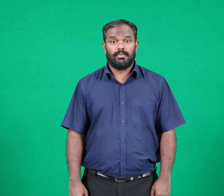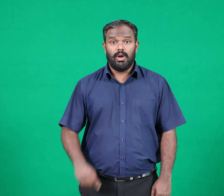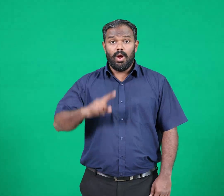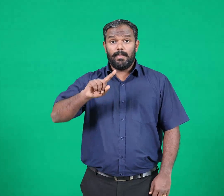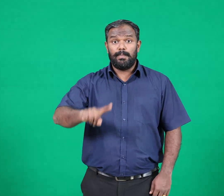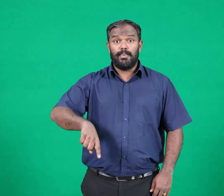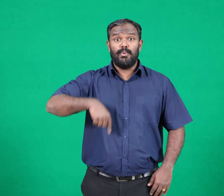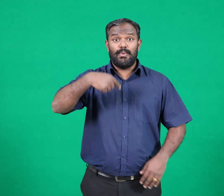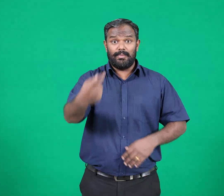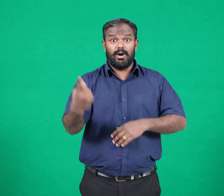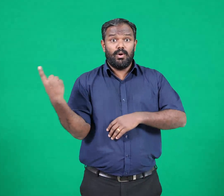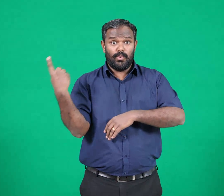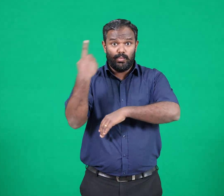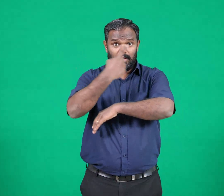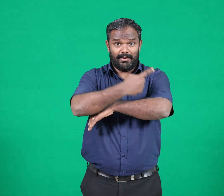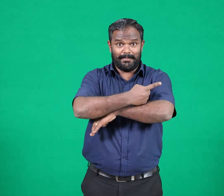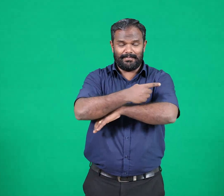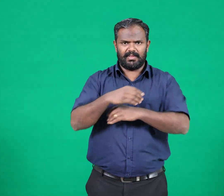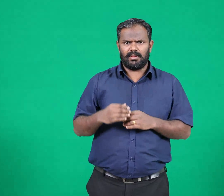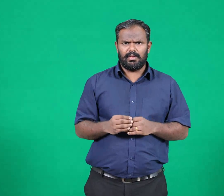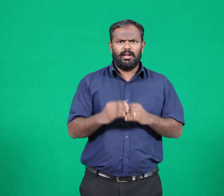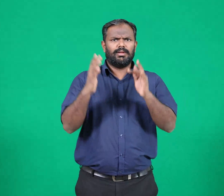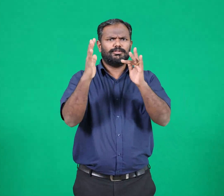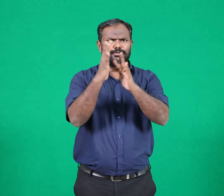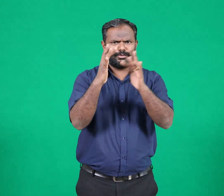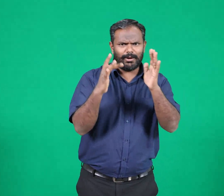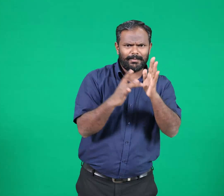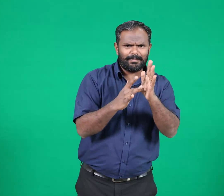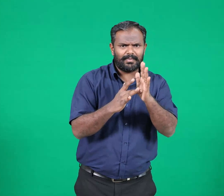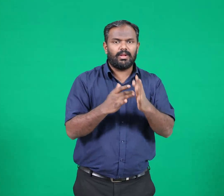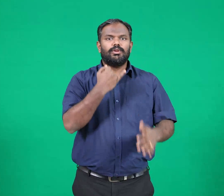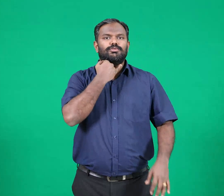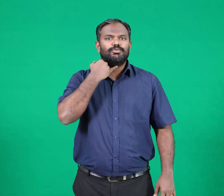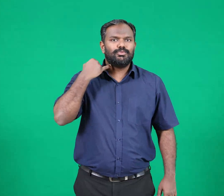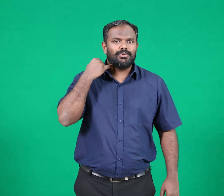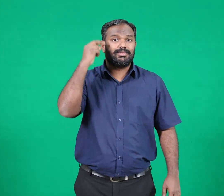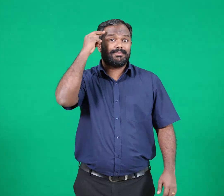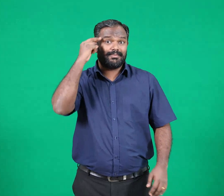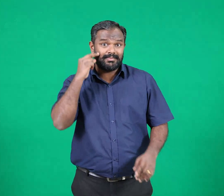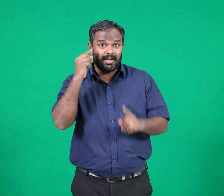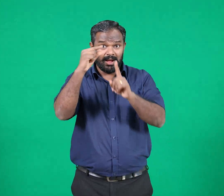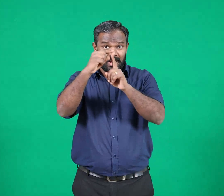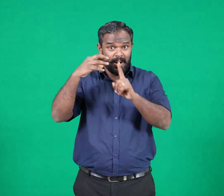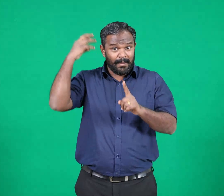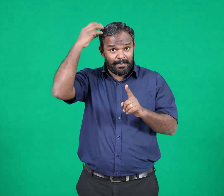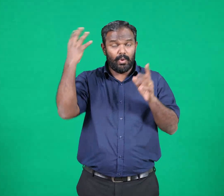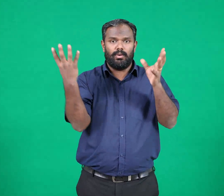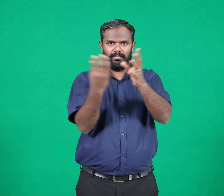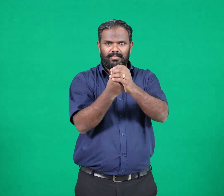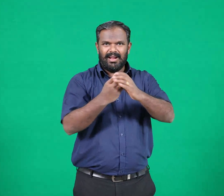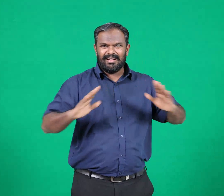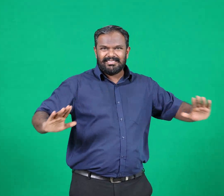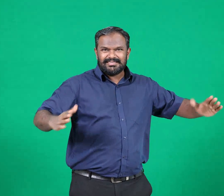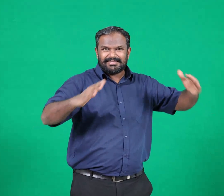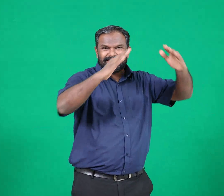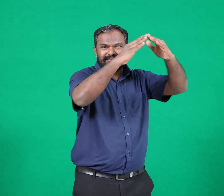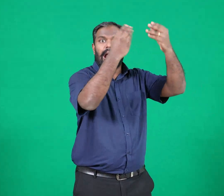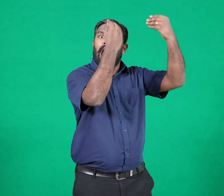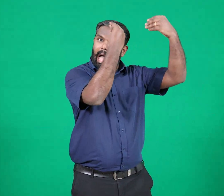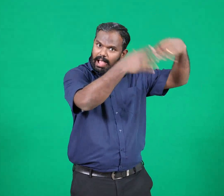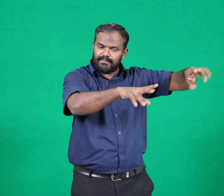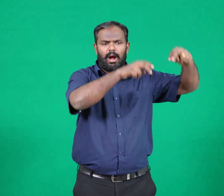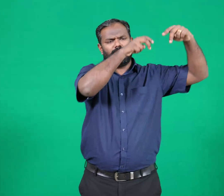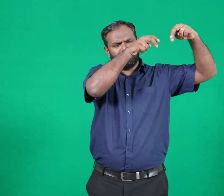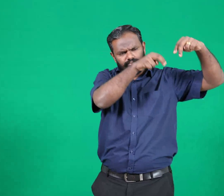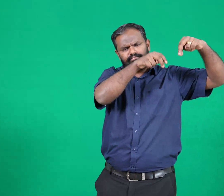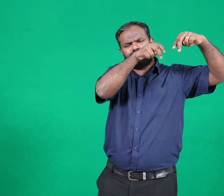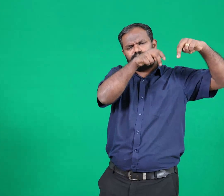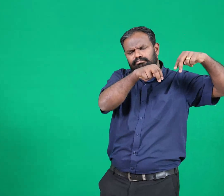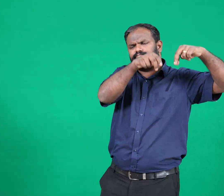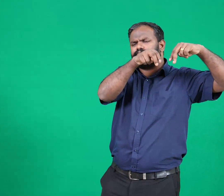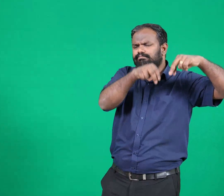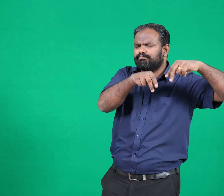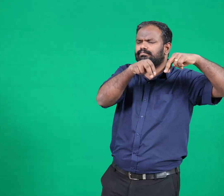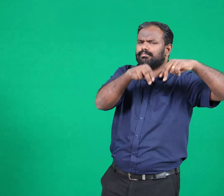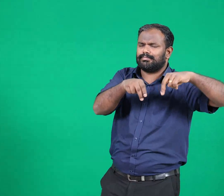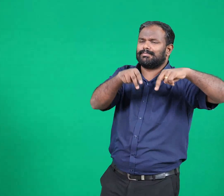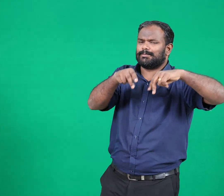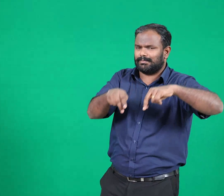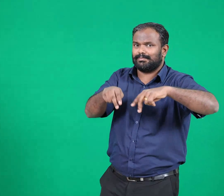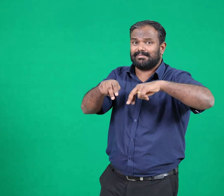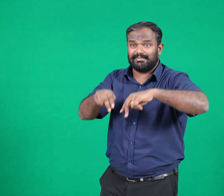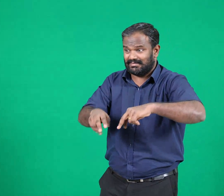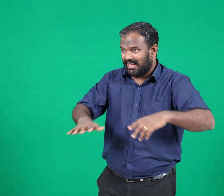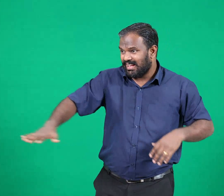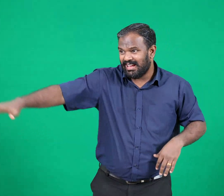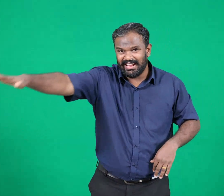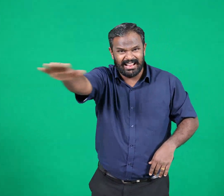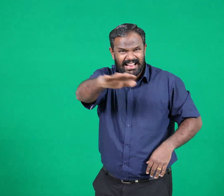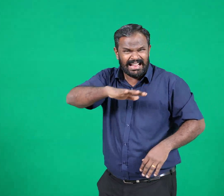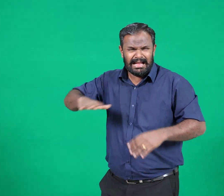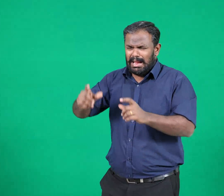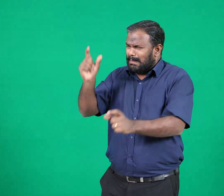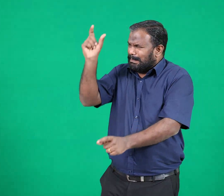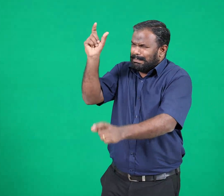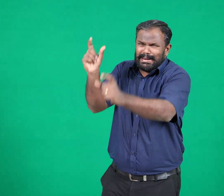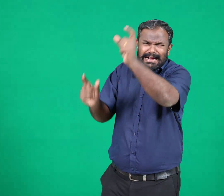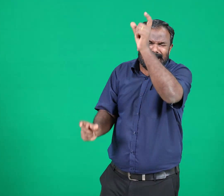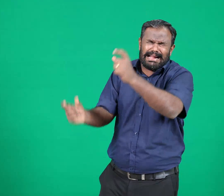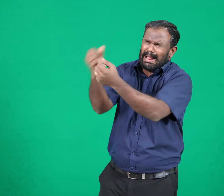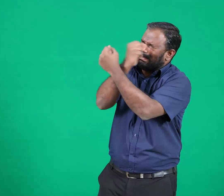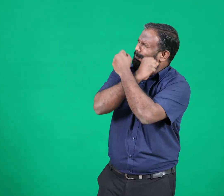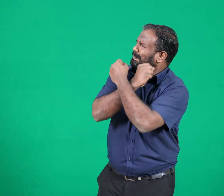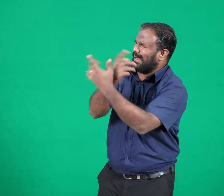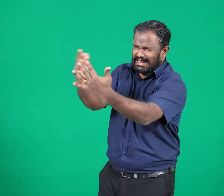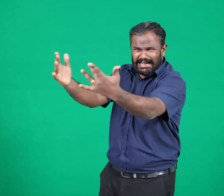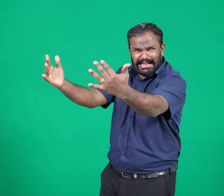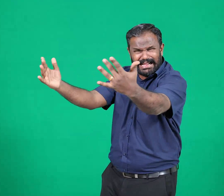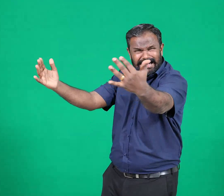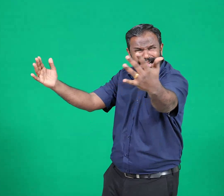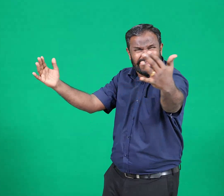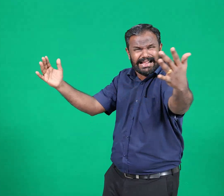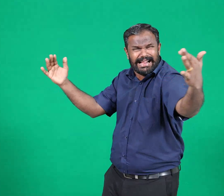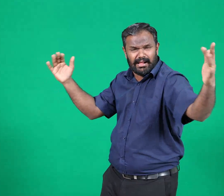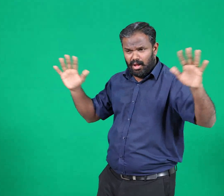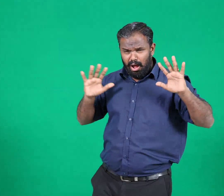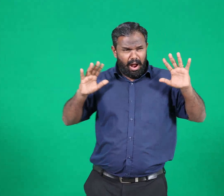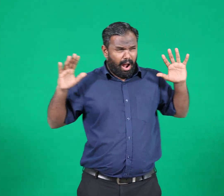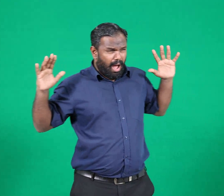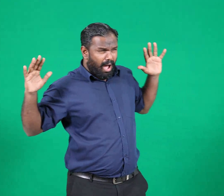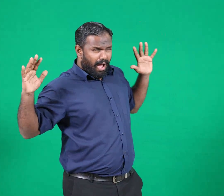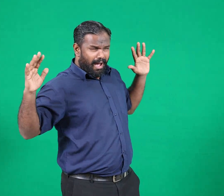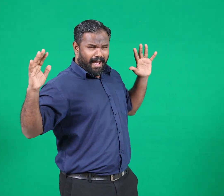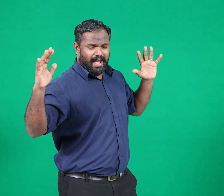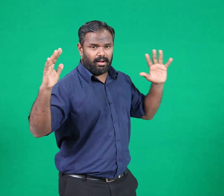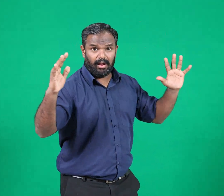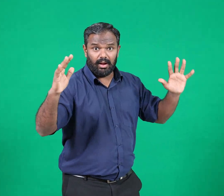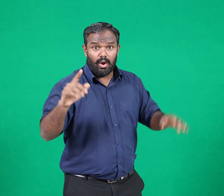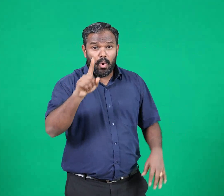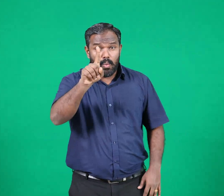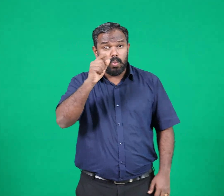The next day, when they came down from the mountain, Jesus was met by a large crowd.